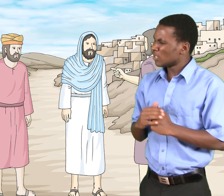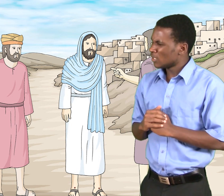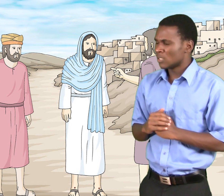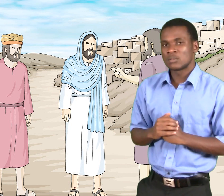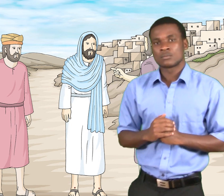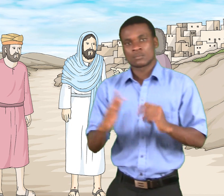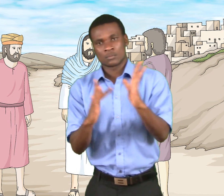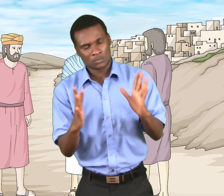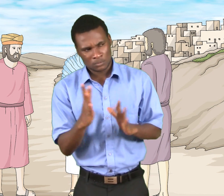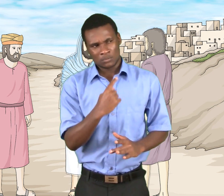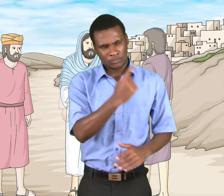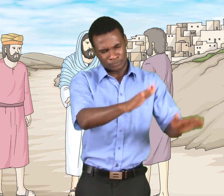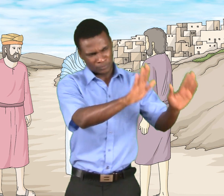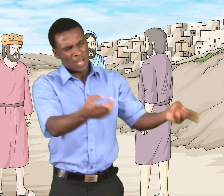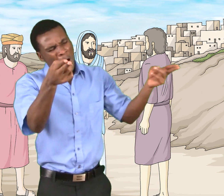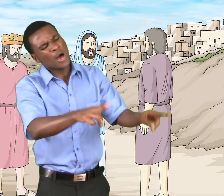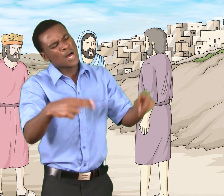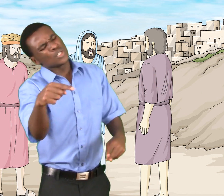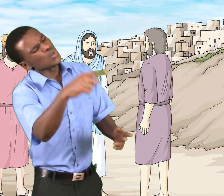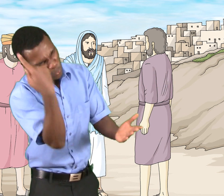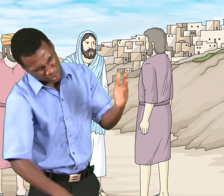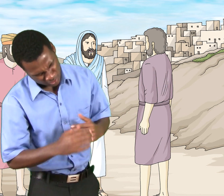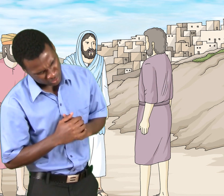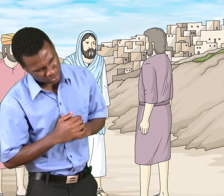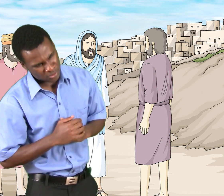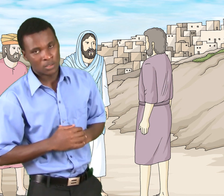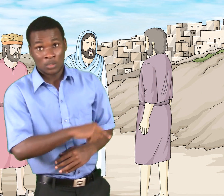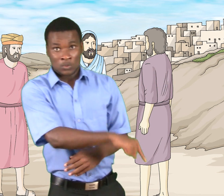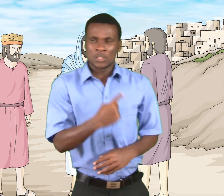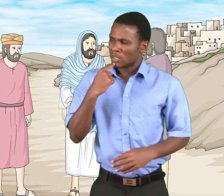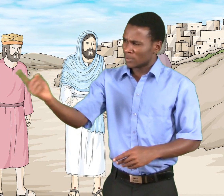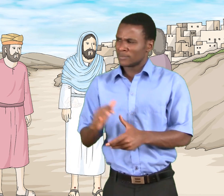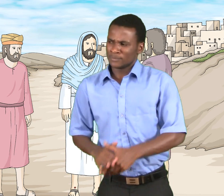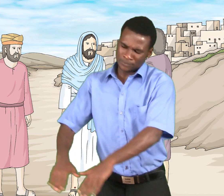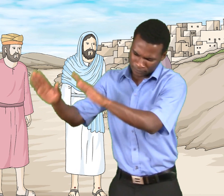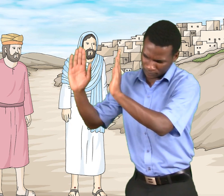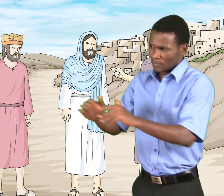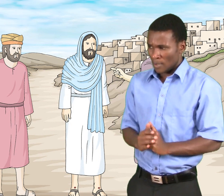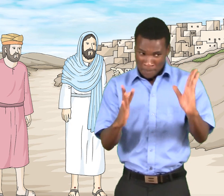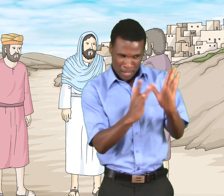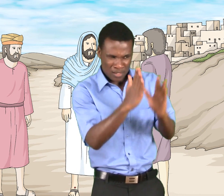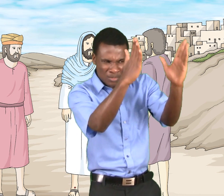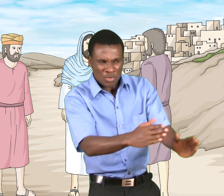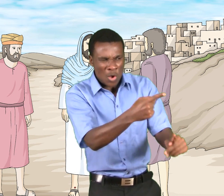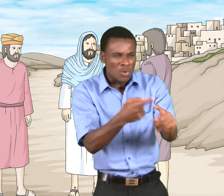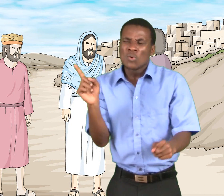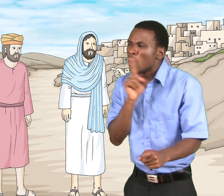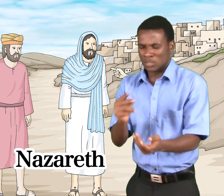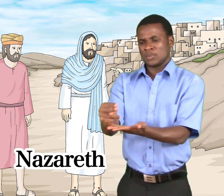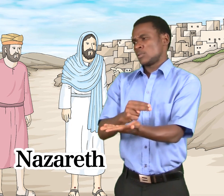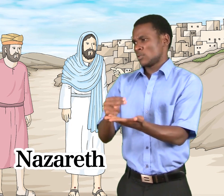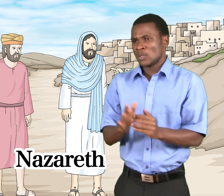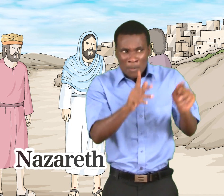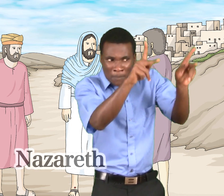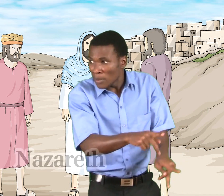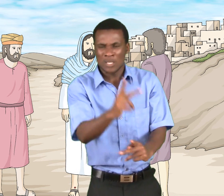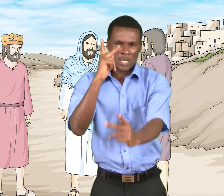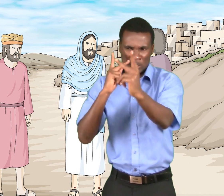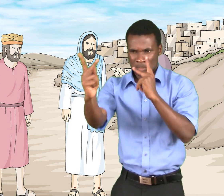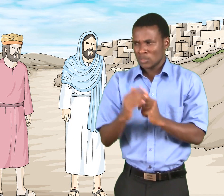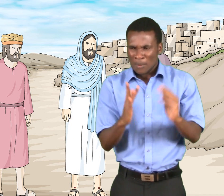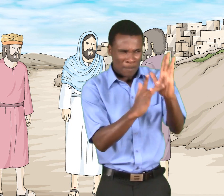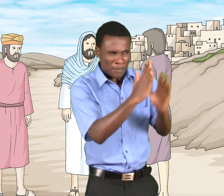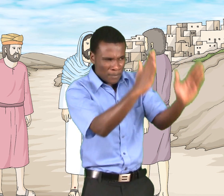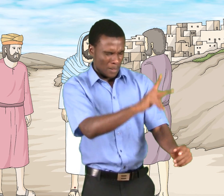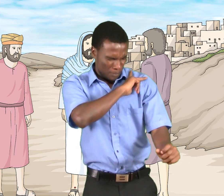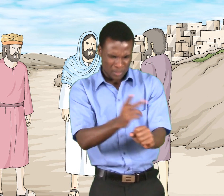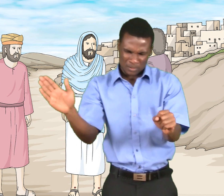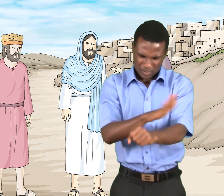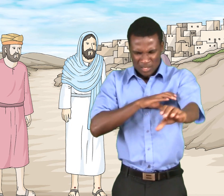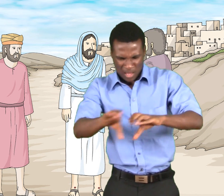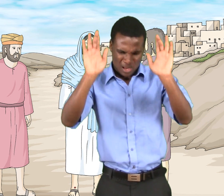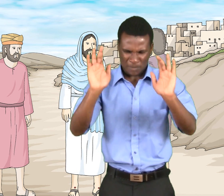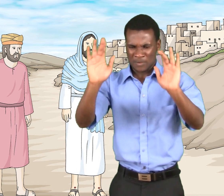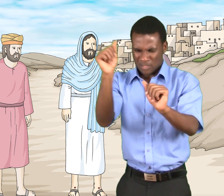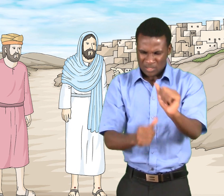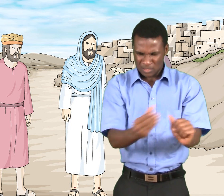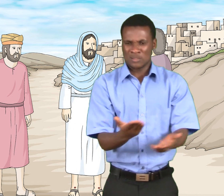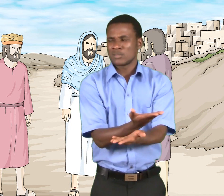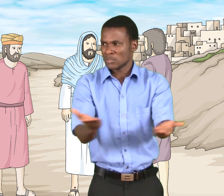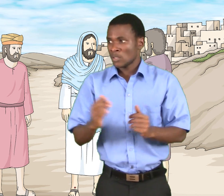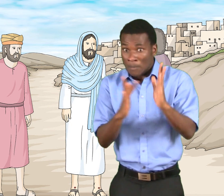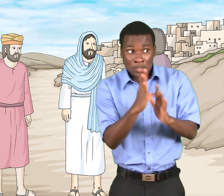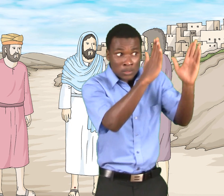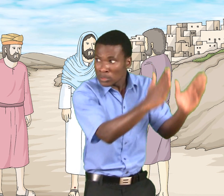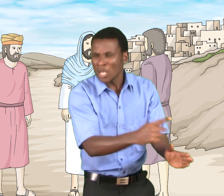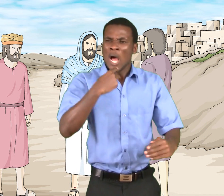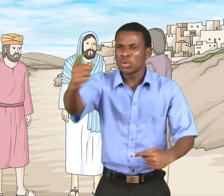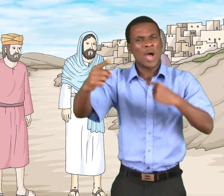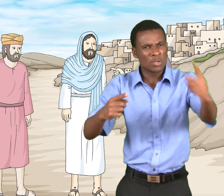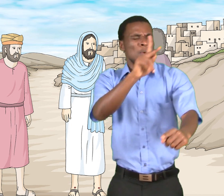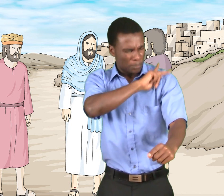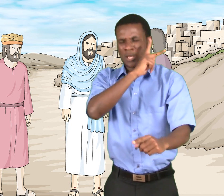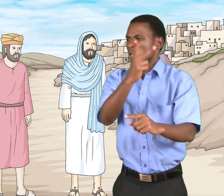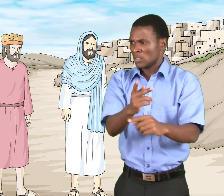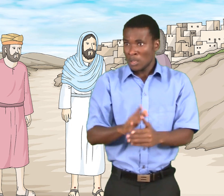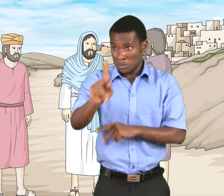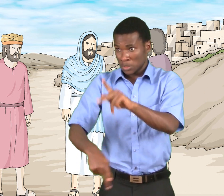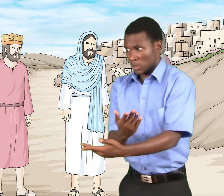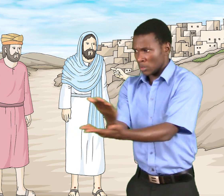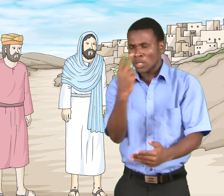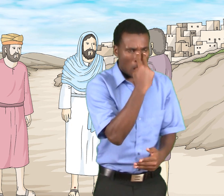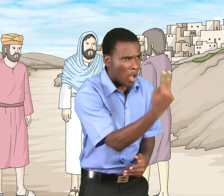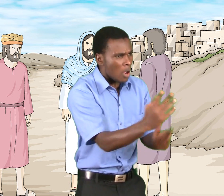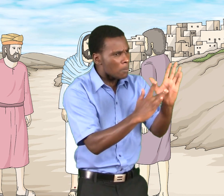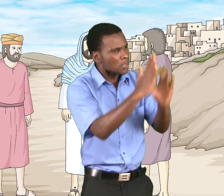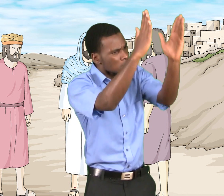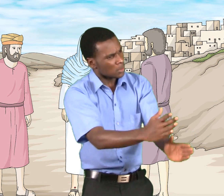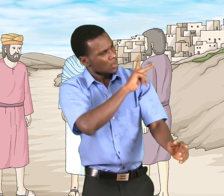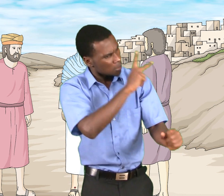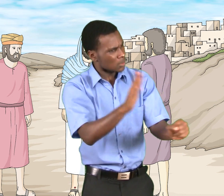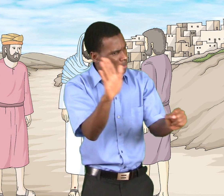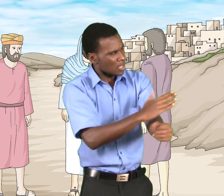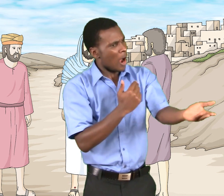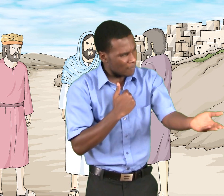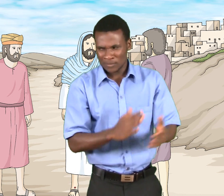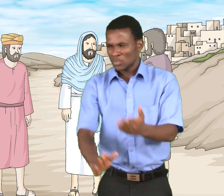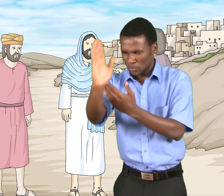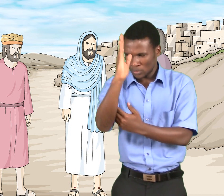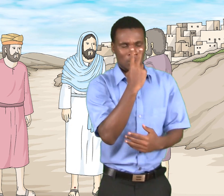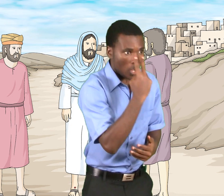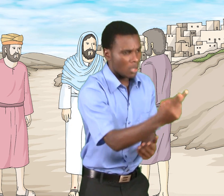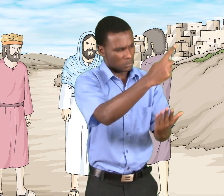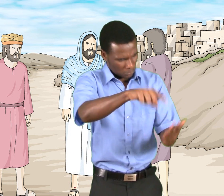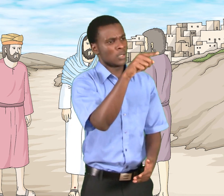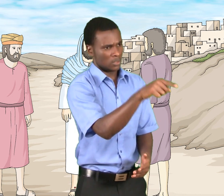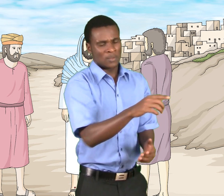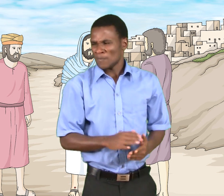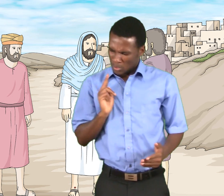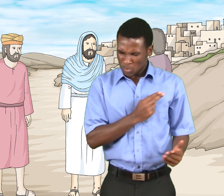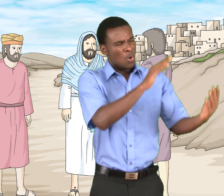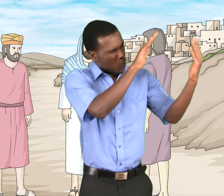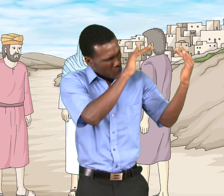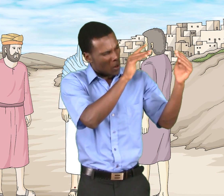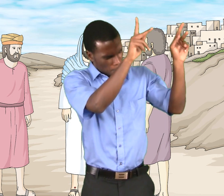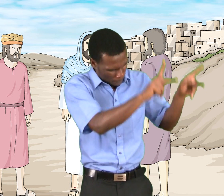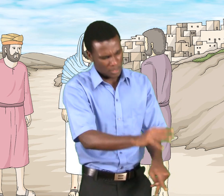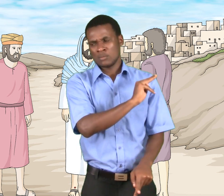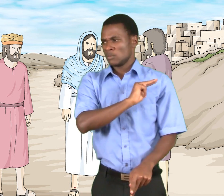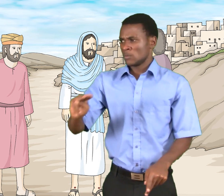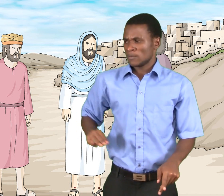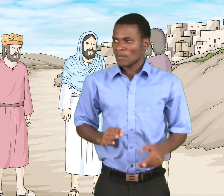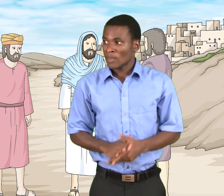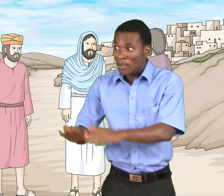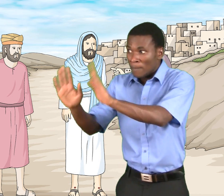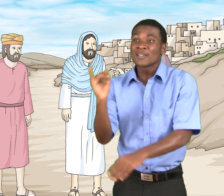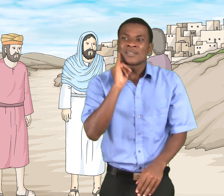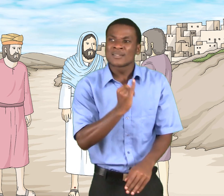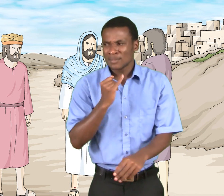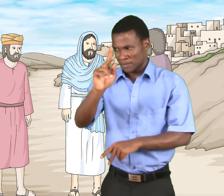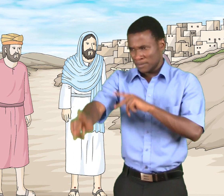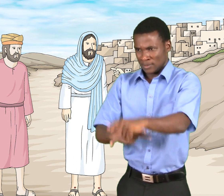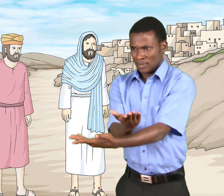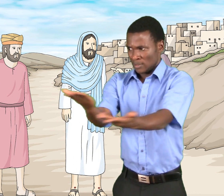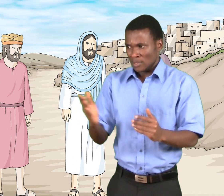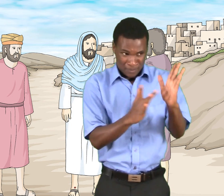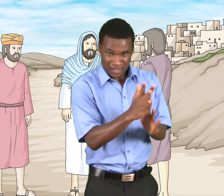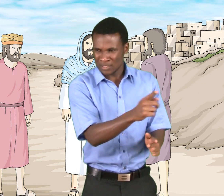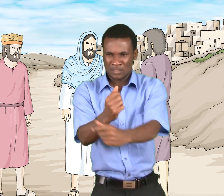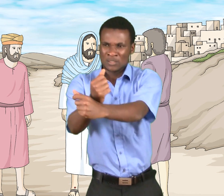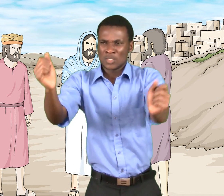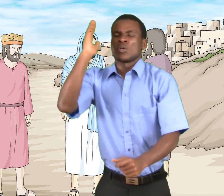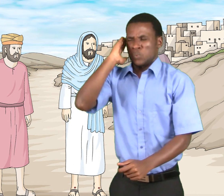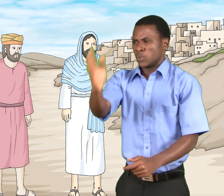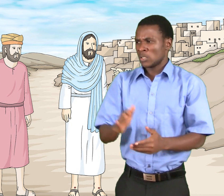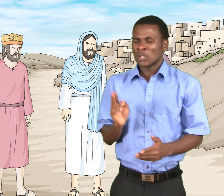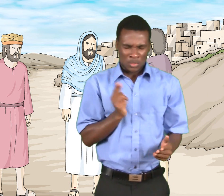“The events involving Jesus of Nazareth,” they answered. “This man was a prophet, powerful in speech and action before God and all the people.